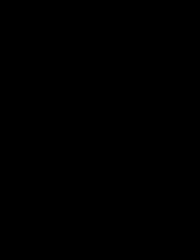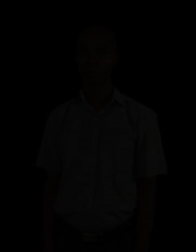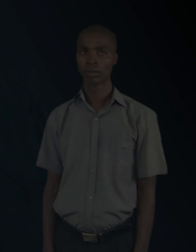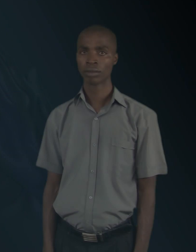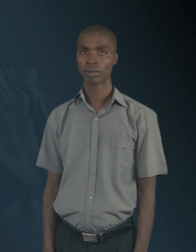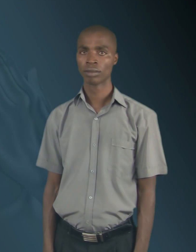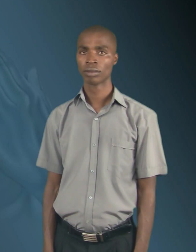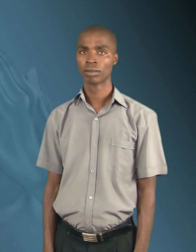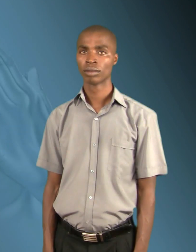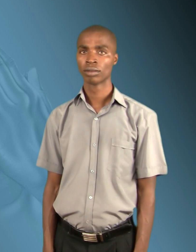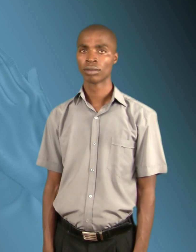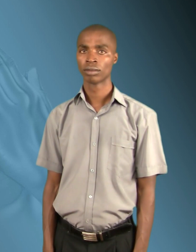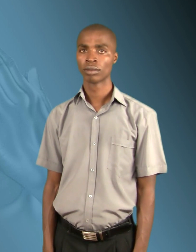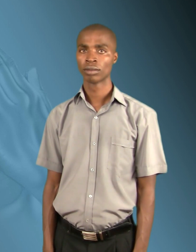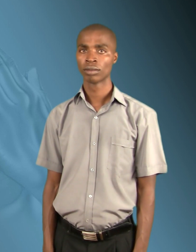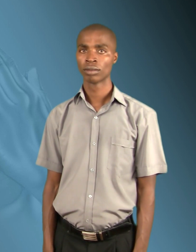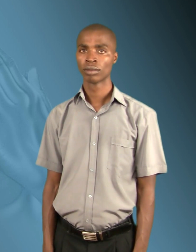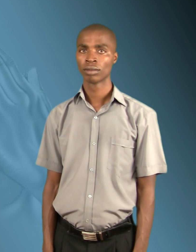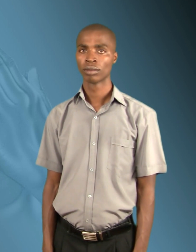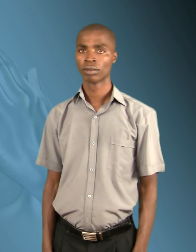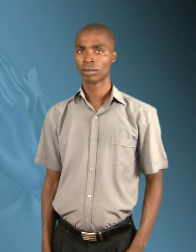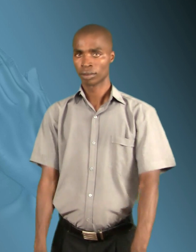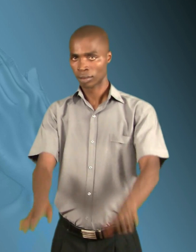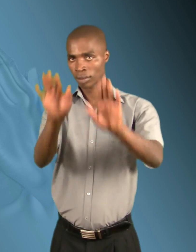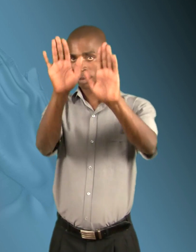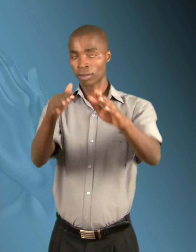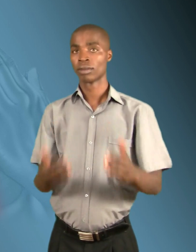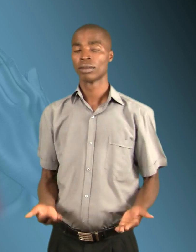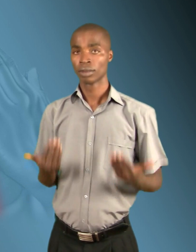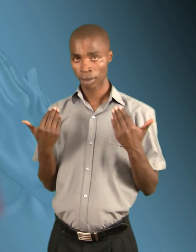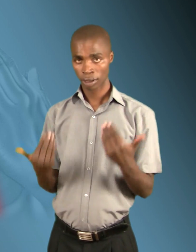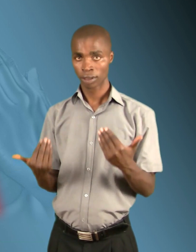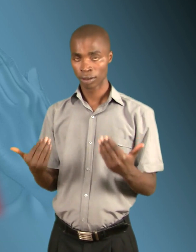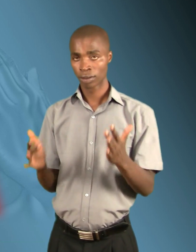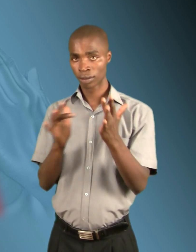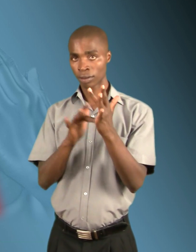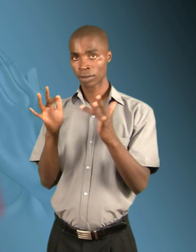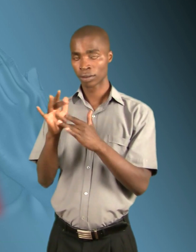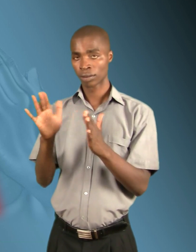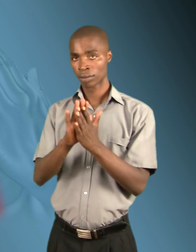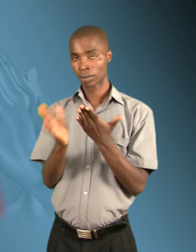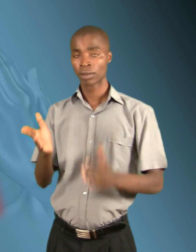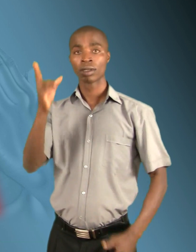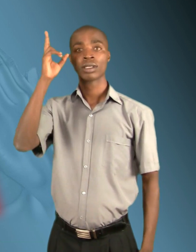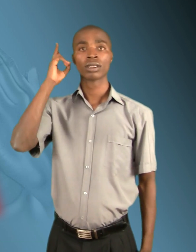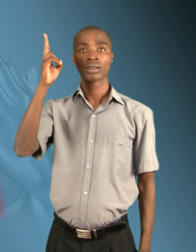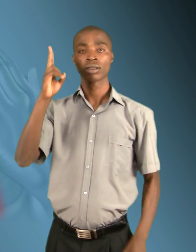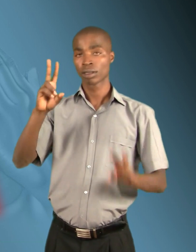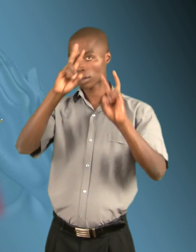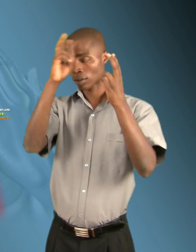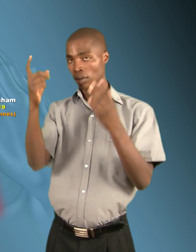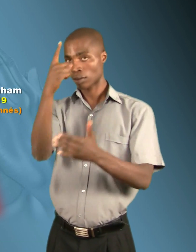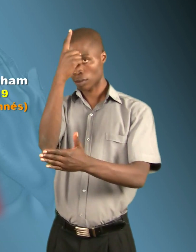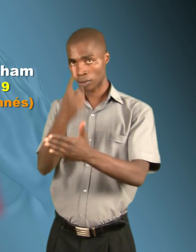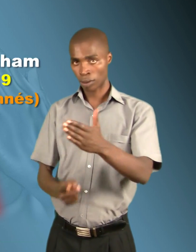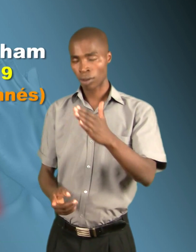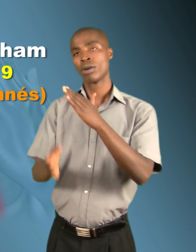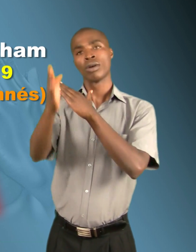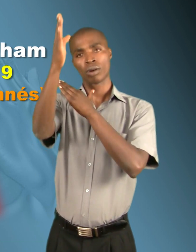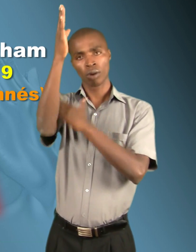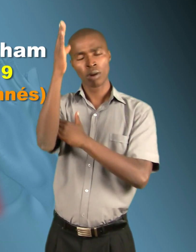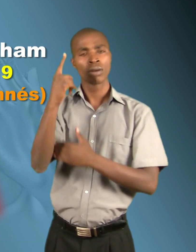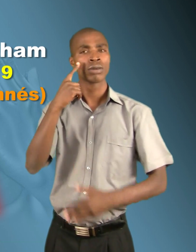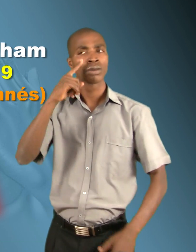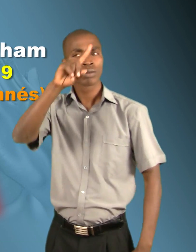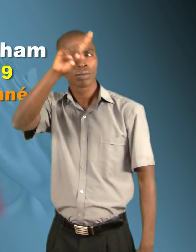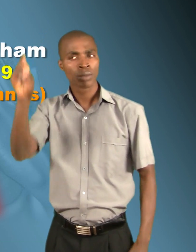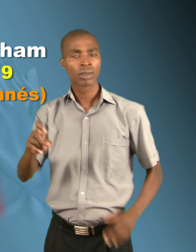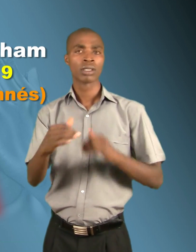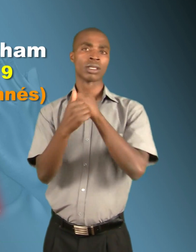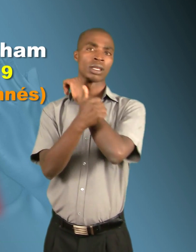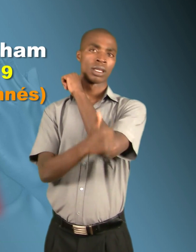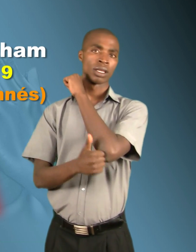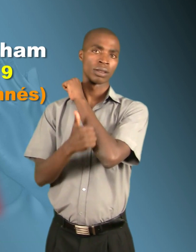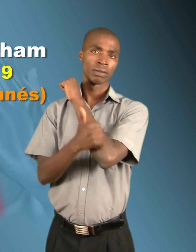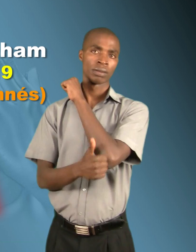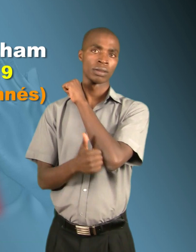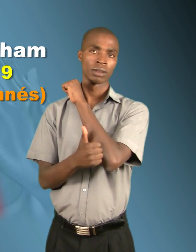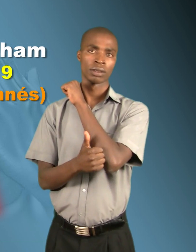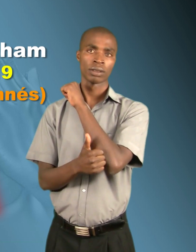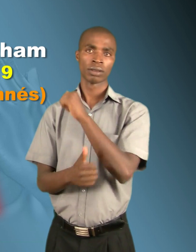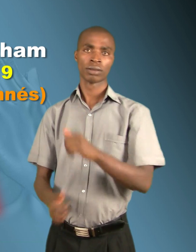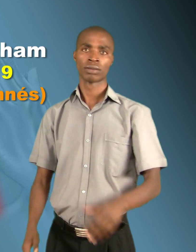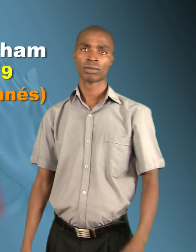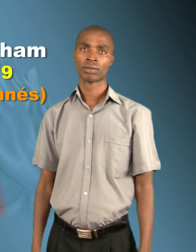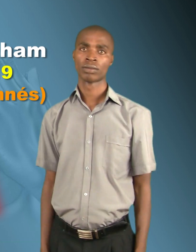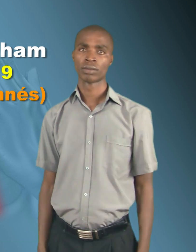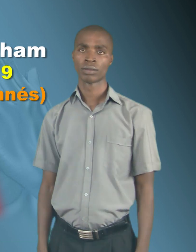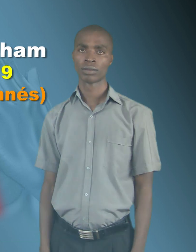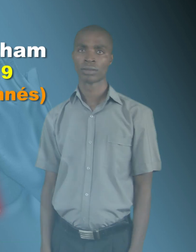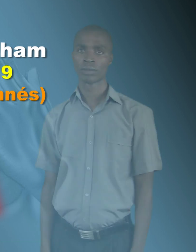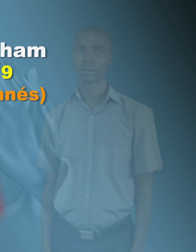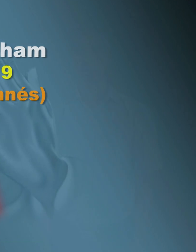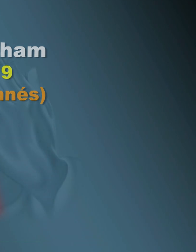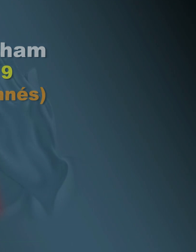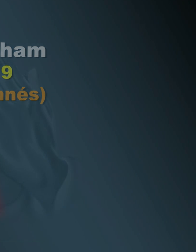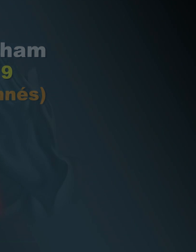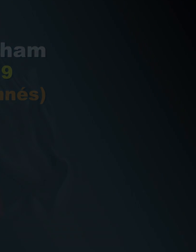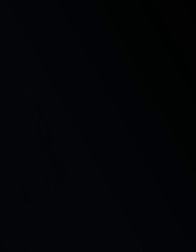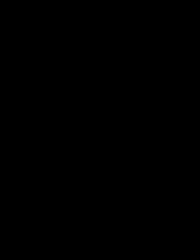God tests Abraham